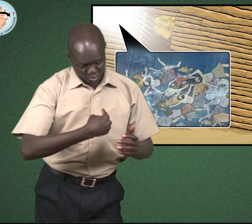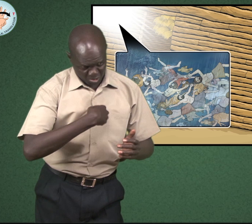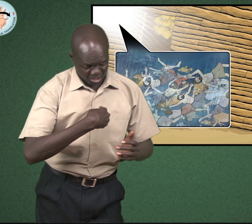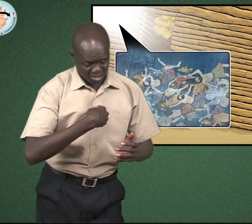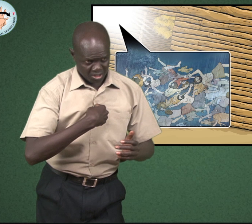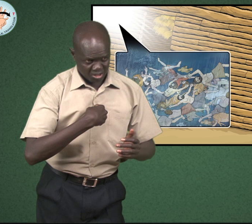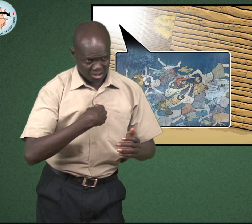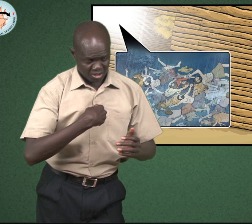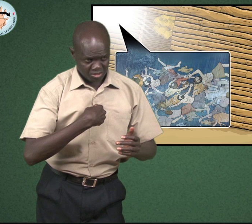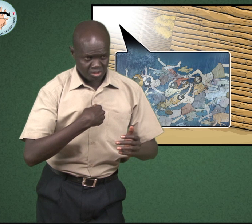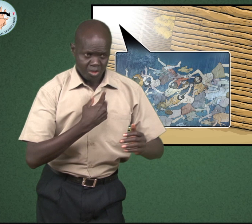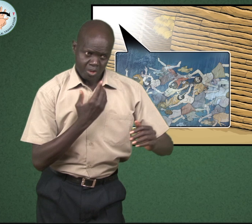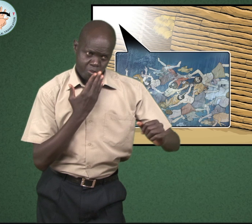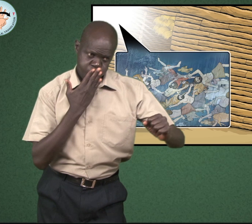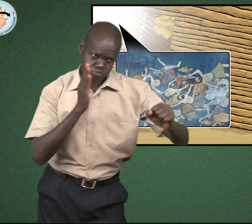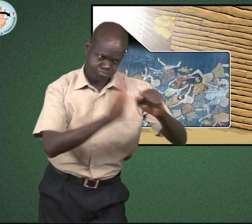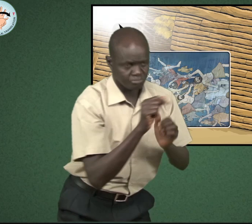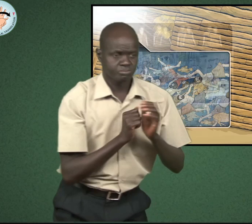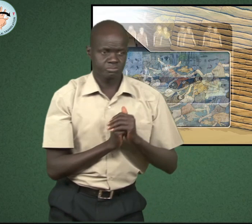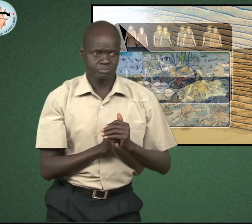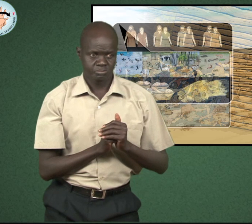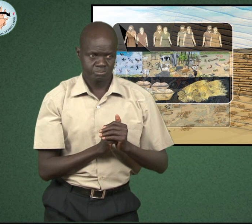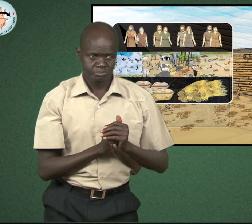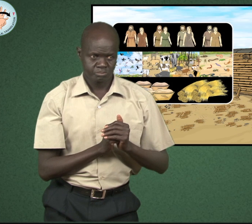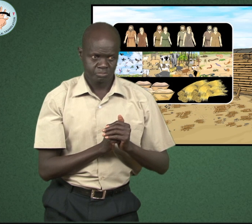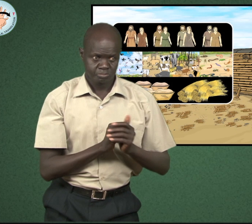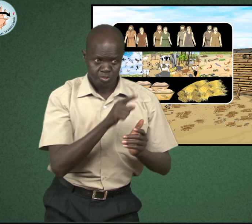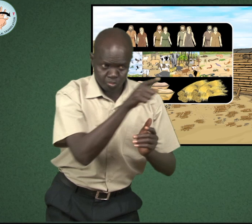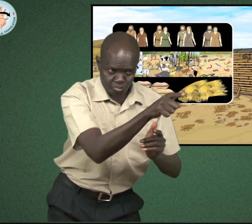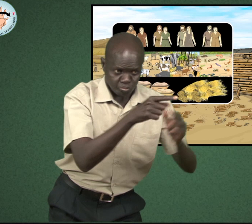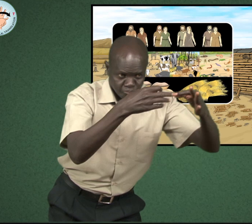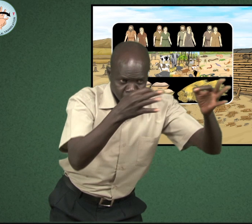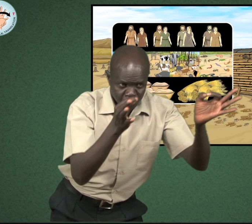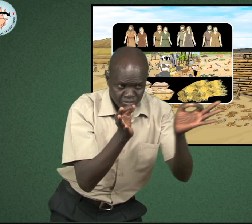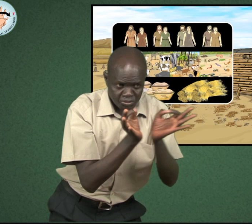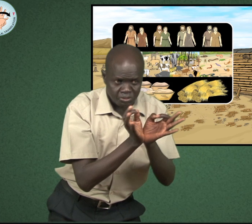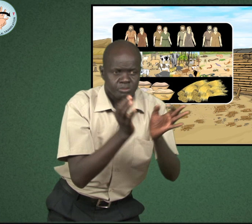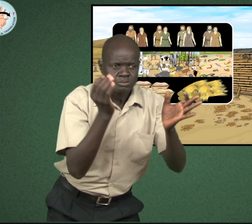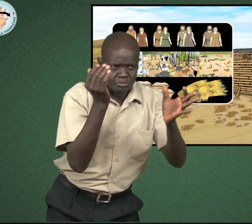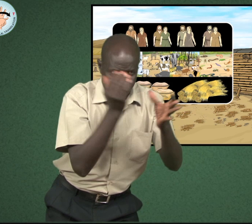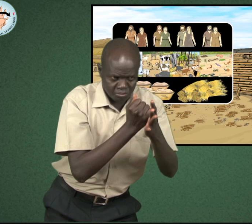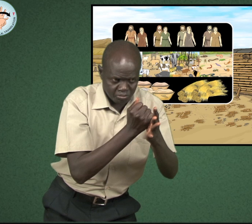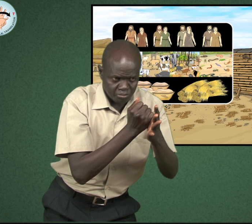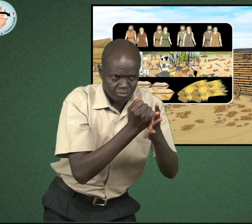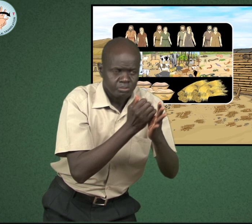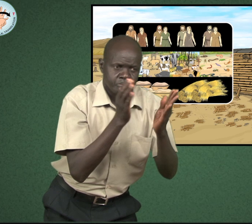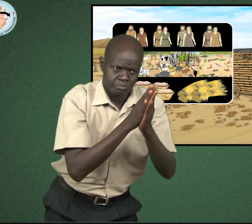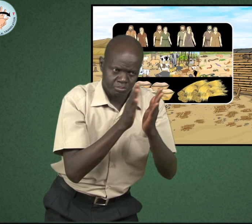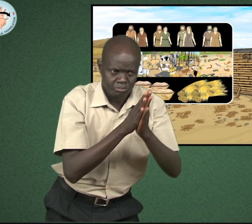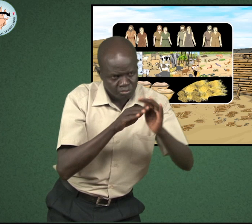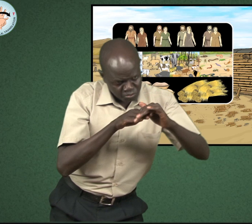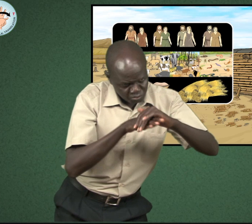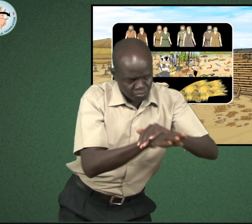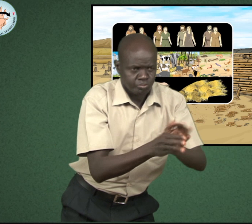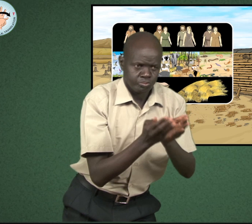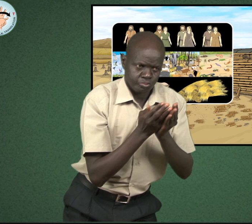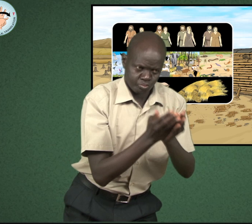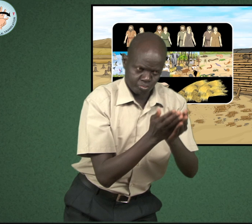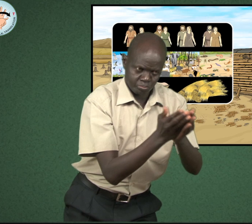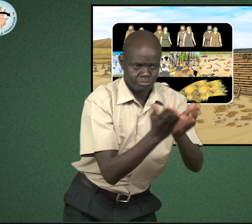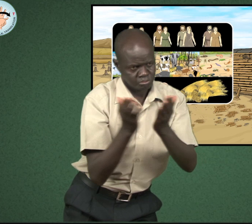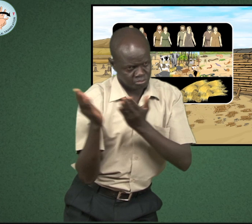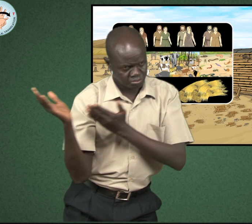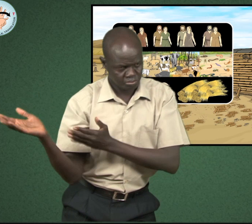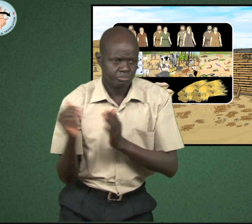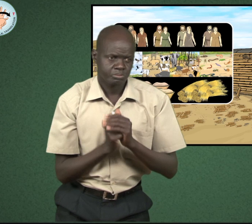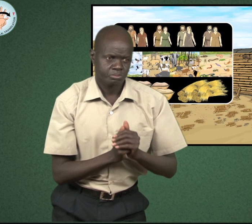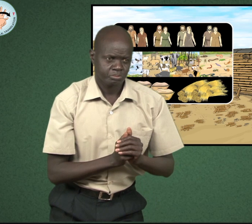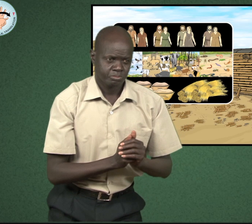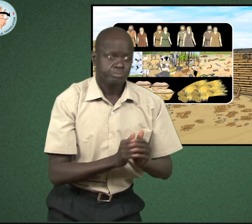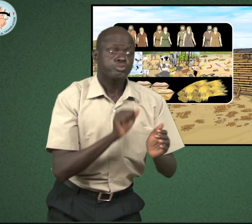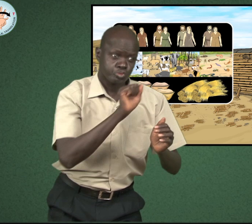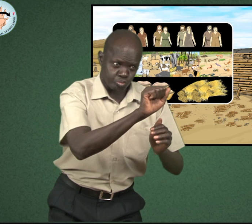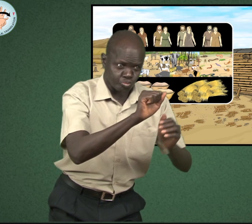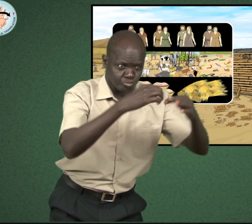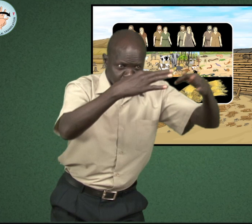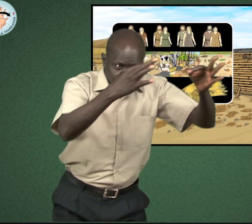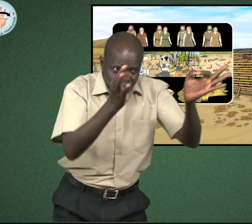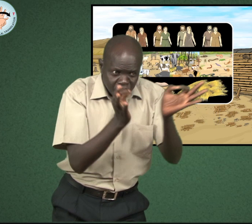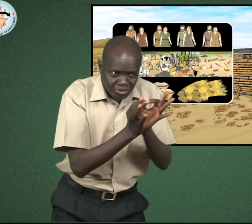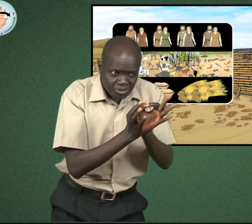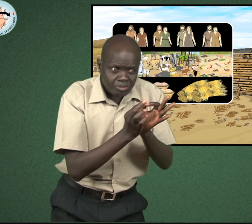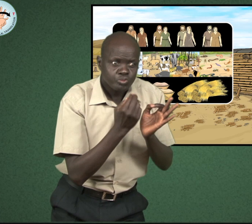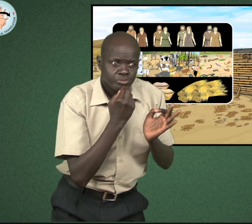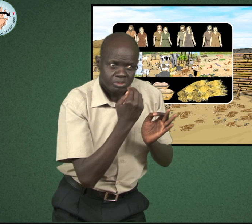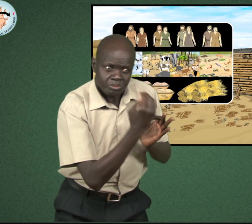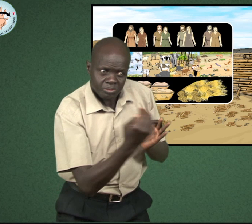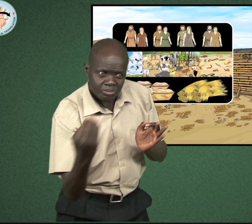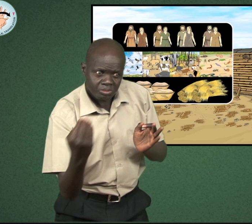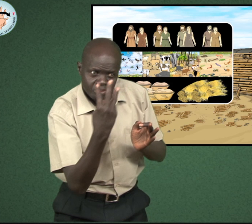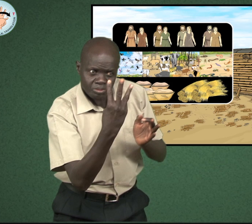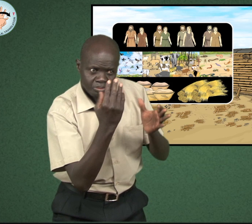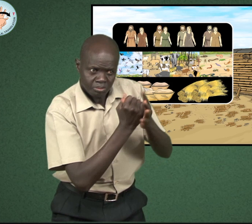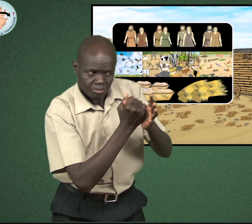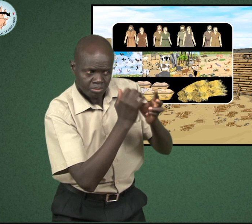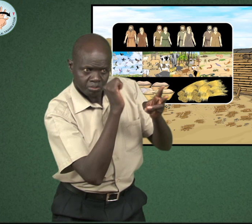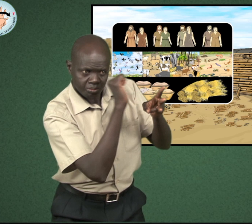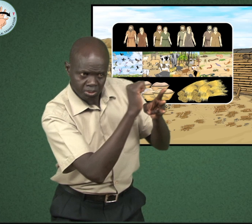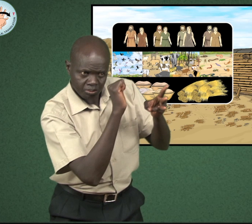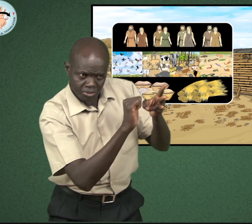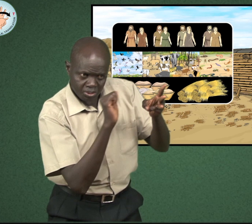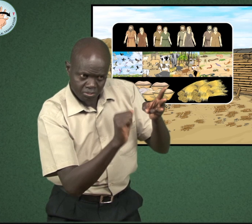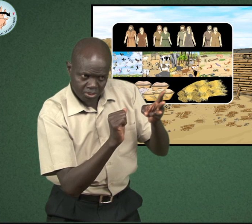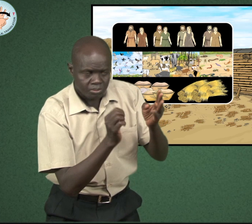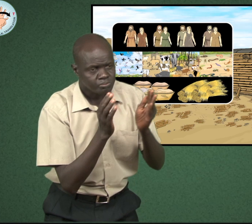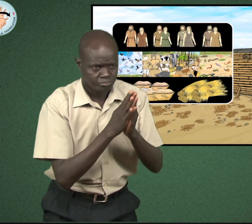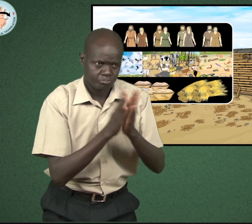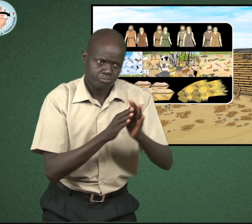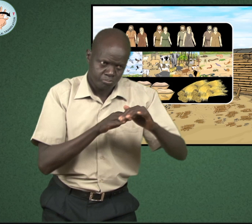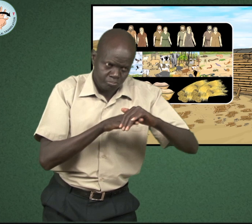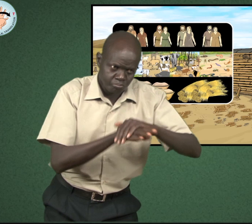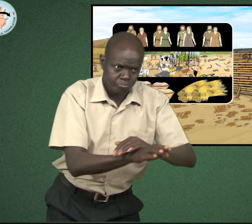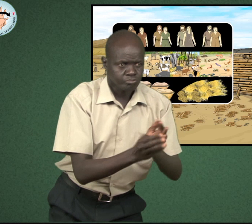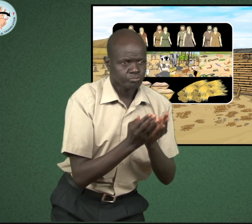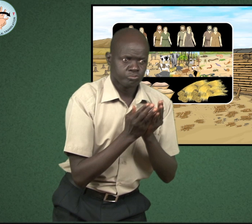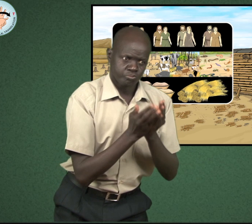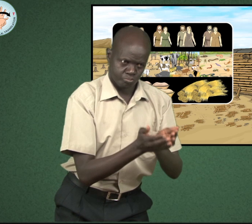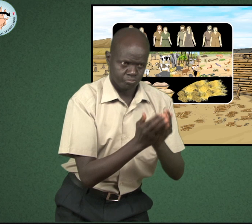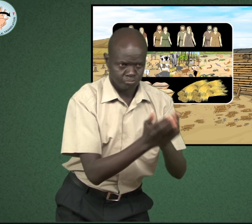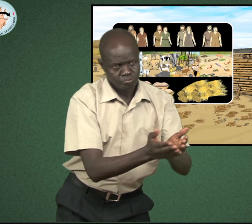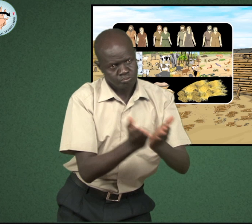But I will establish My covenant with you, and you will enter the ark—you and your sons and your wife and your sons’ wives with you.